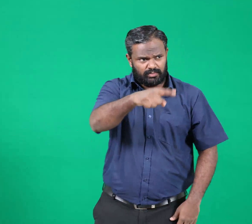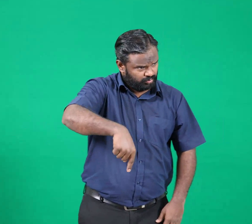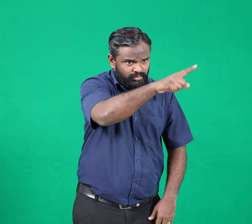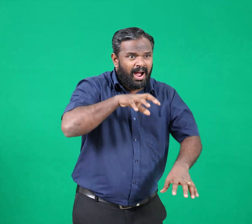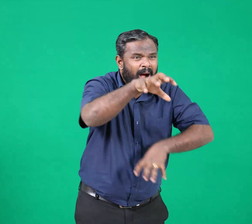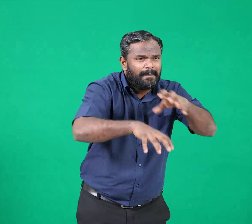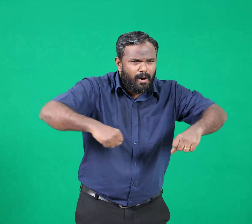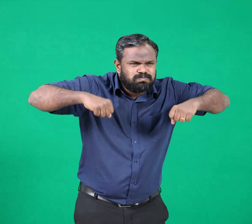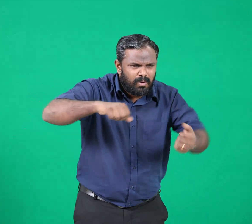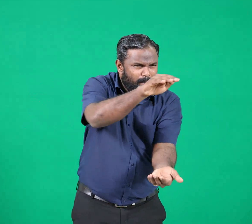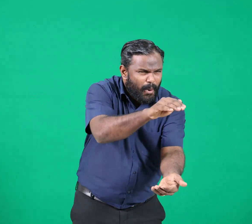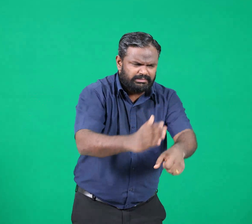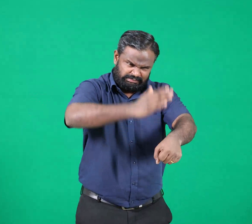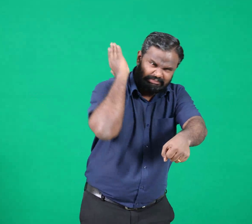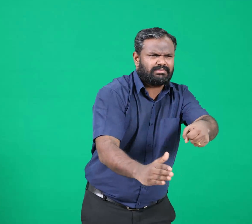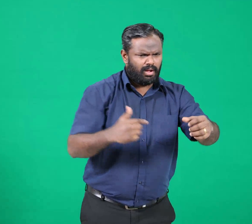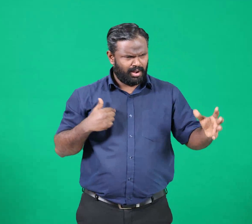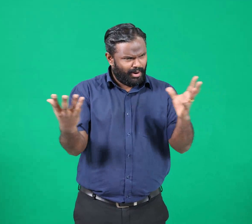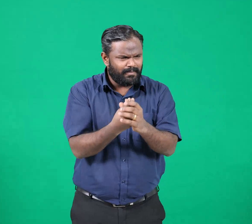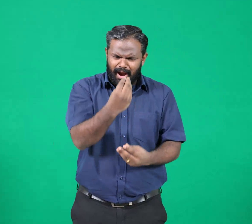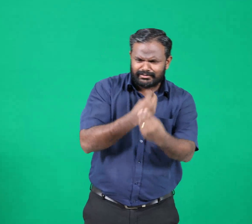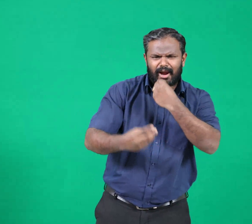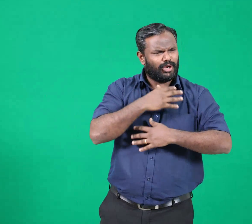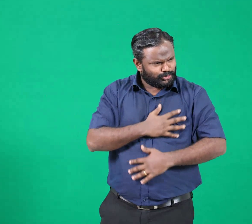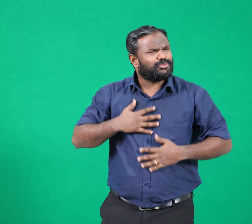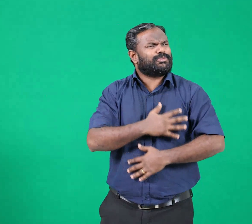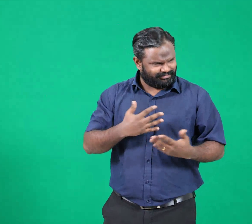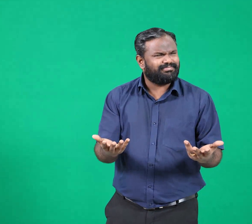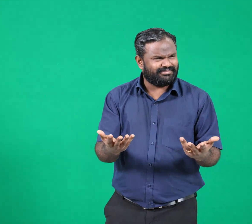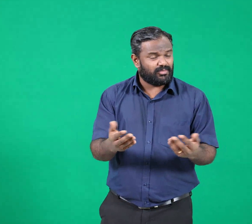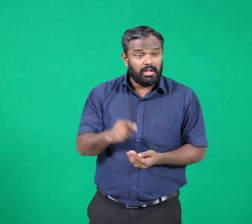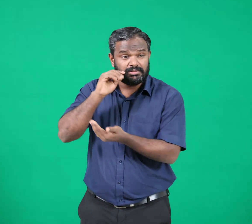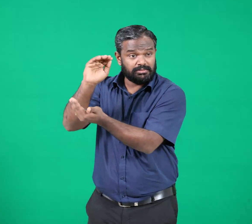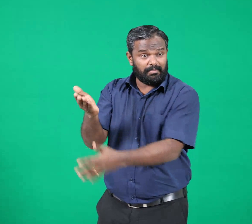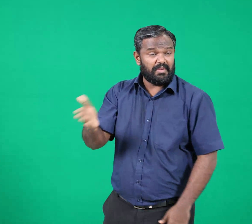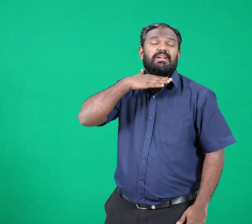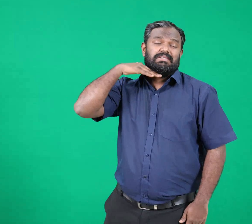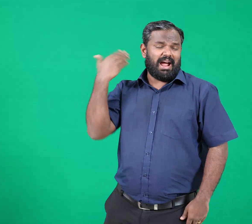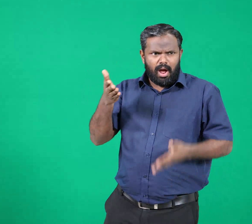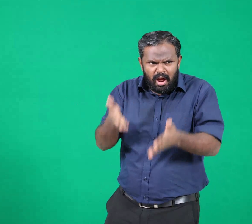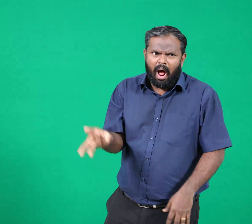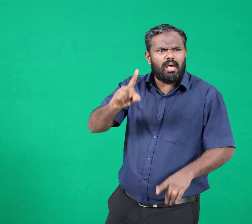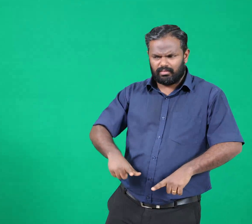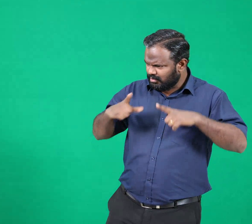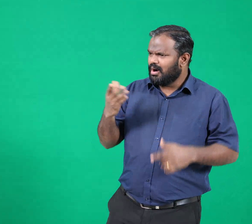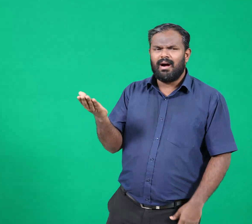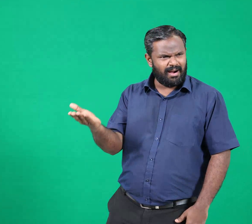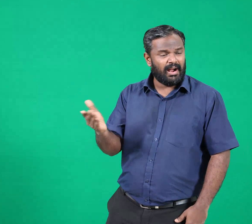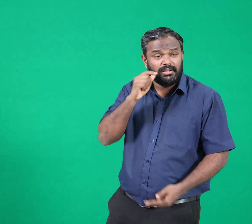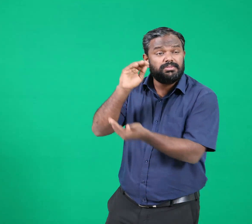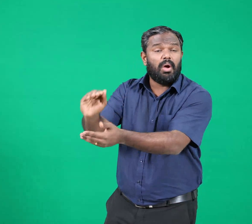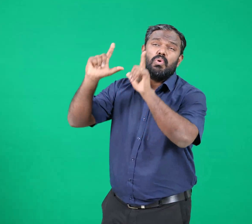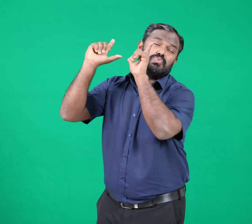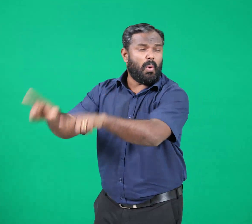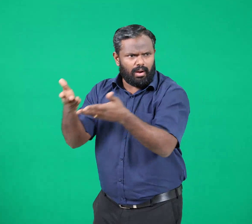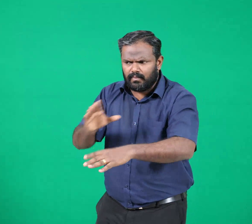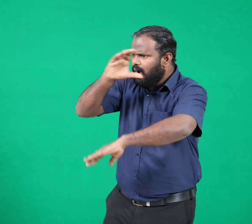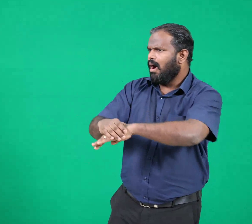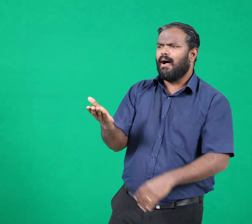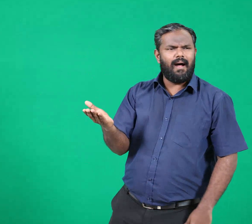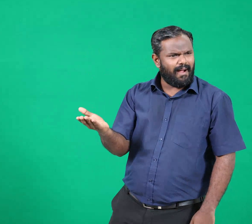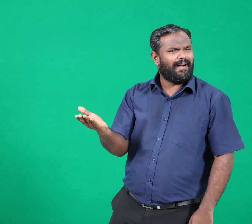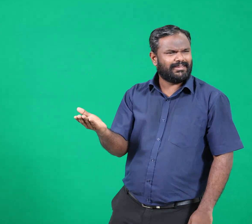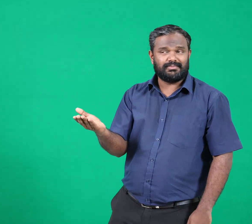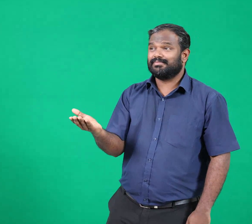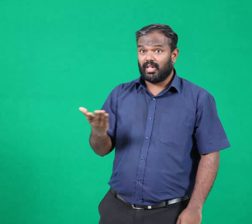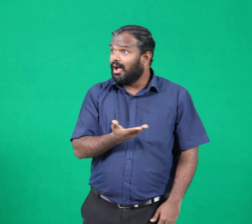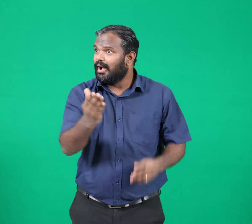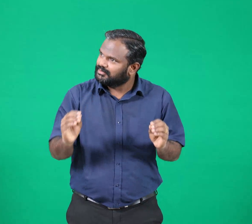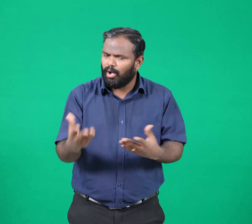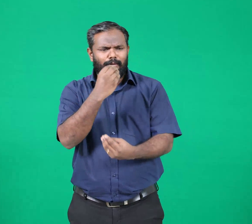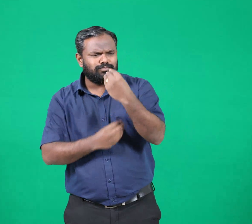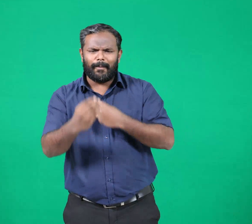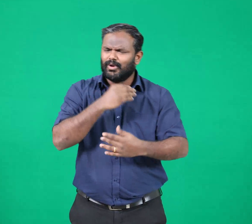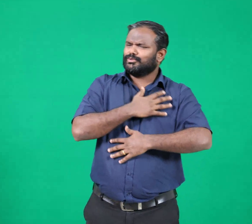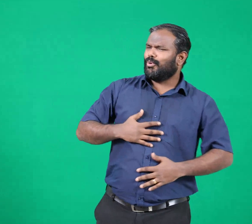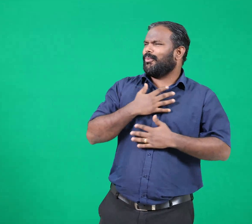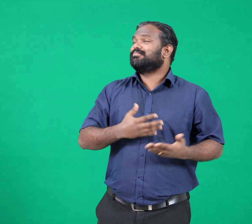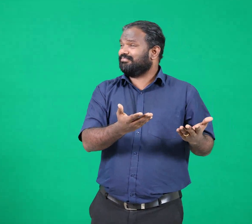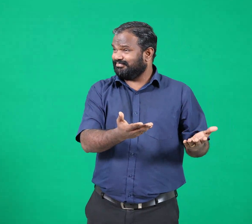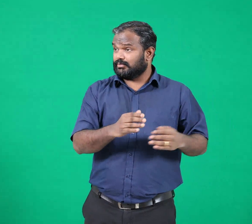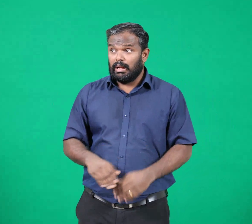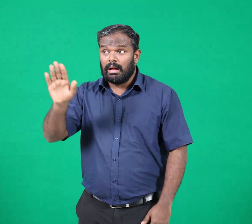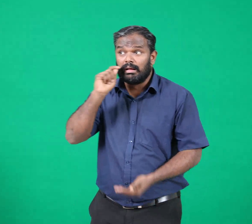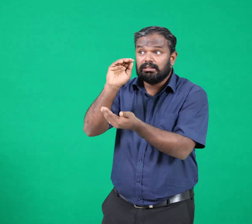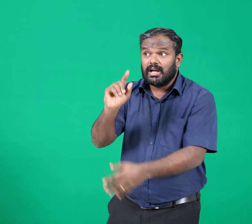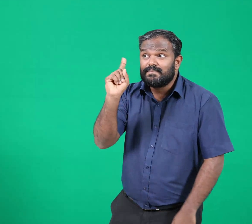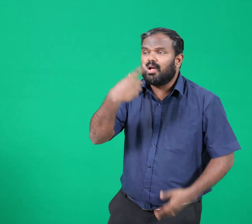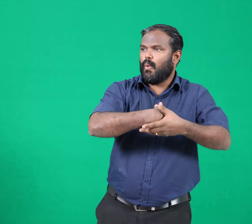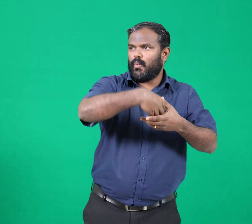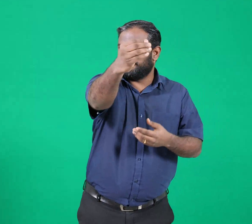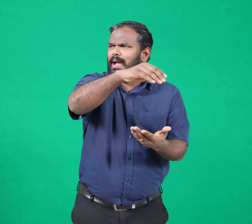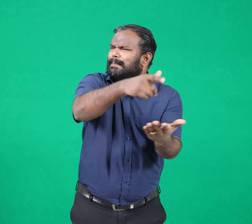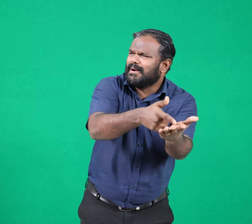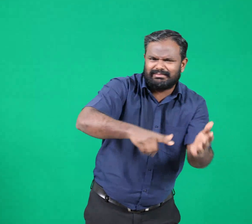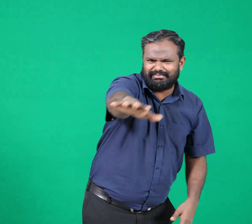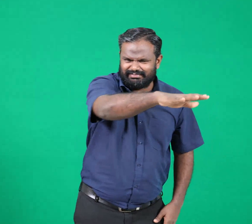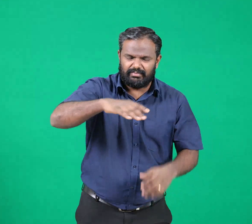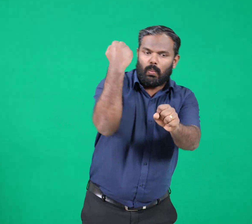Bring the fattened calf and kill it. Let us feast and celebrate. For this son of mine was dead and is alive again! He was lost and is found!'